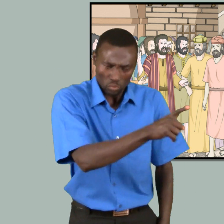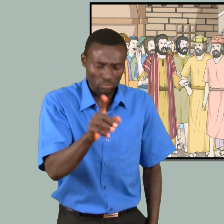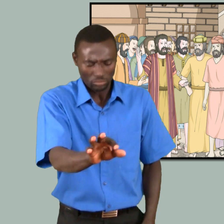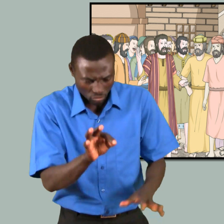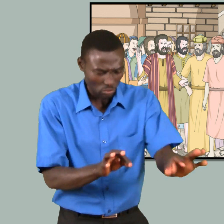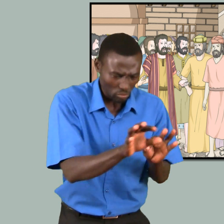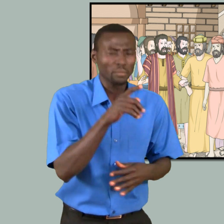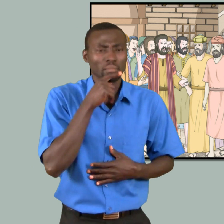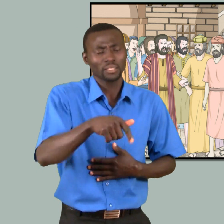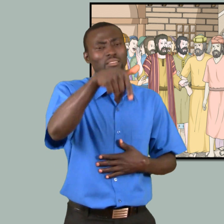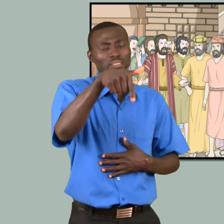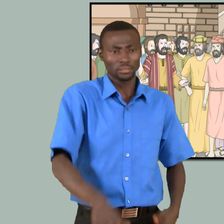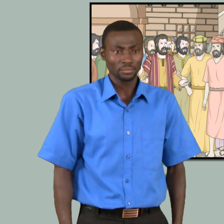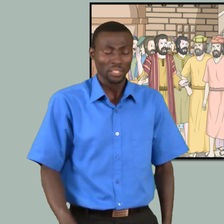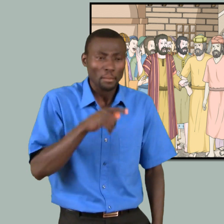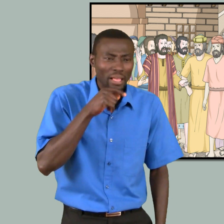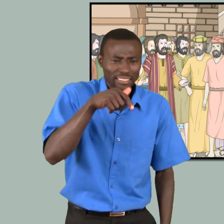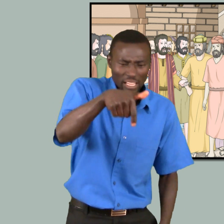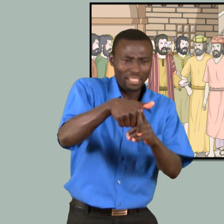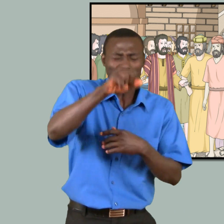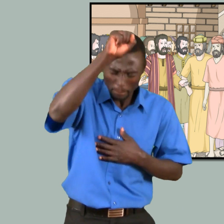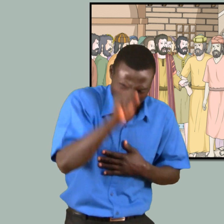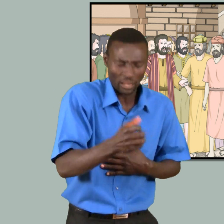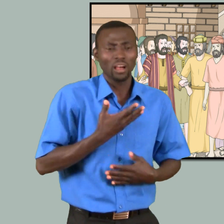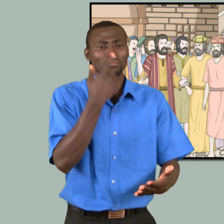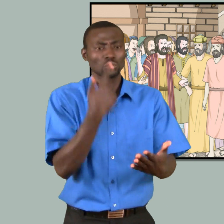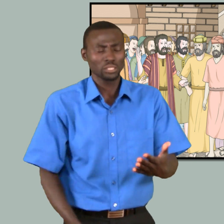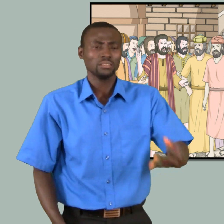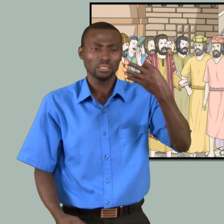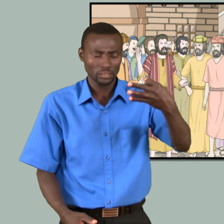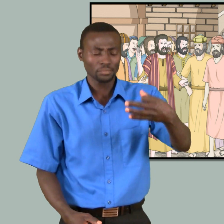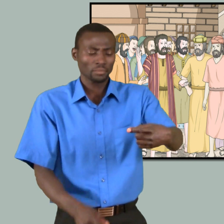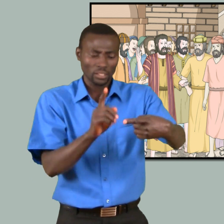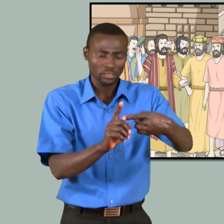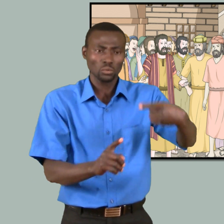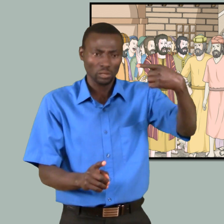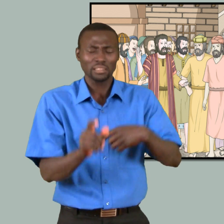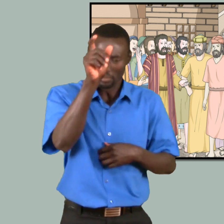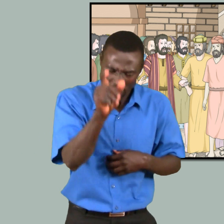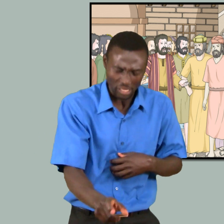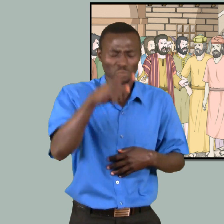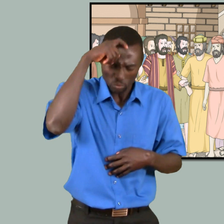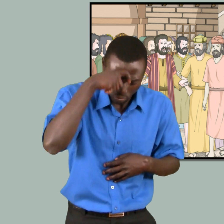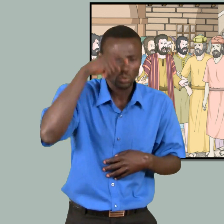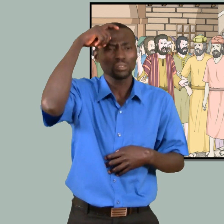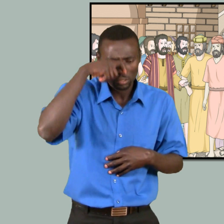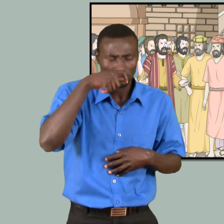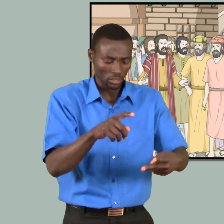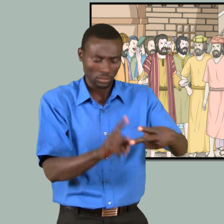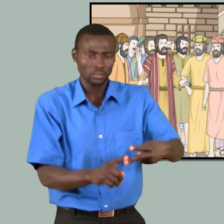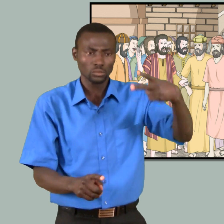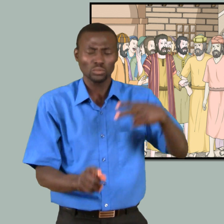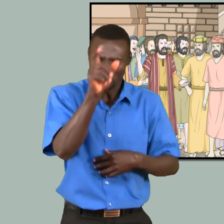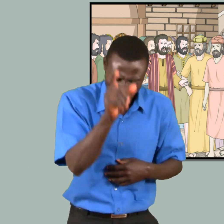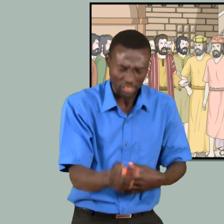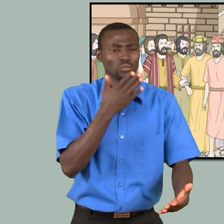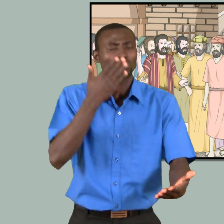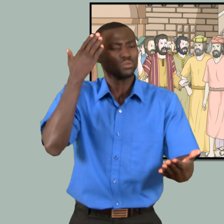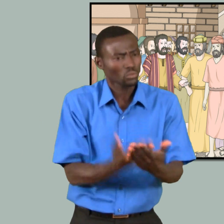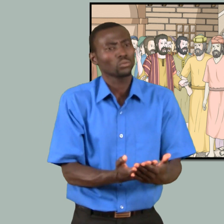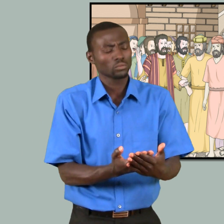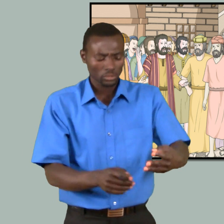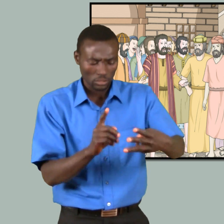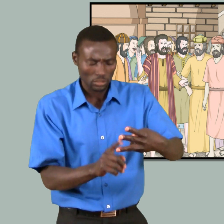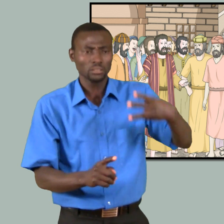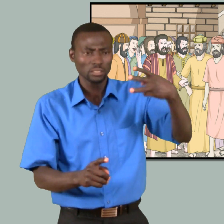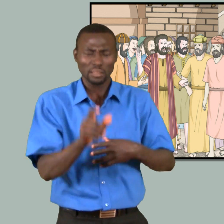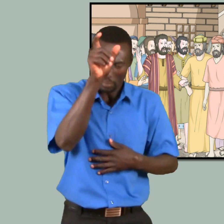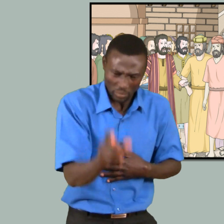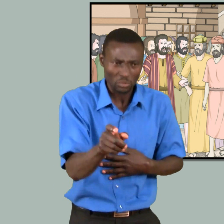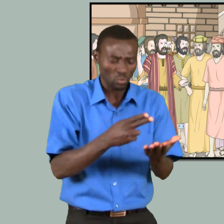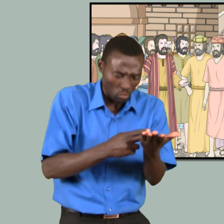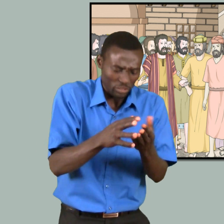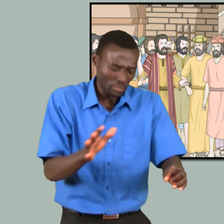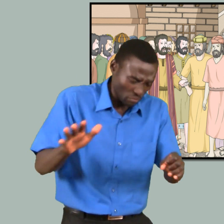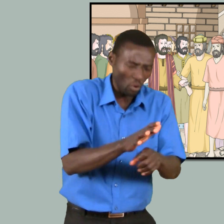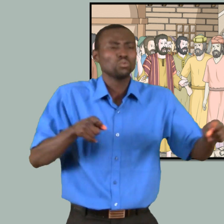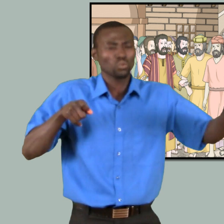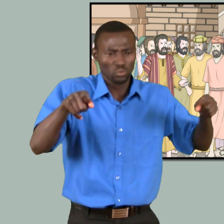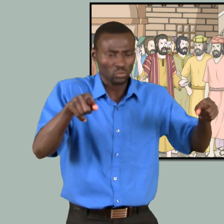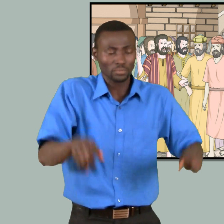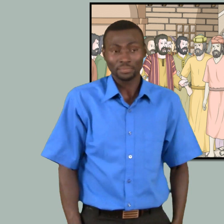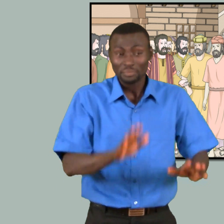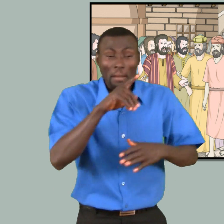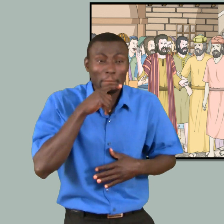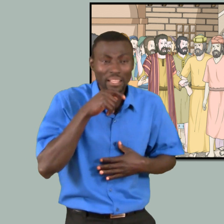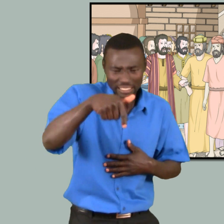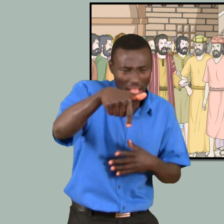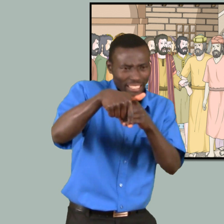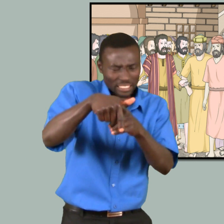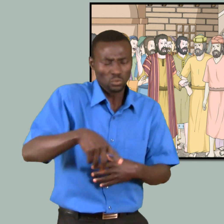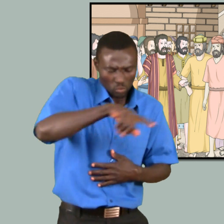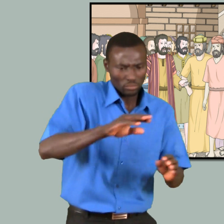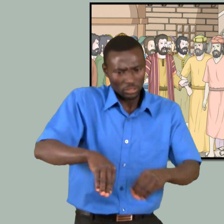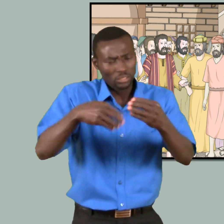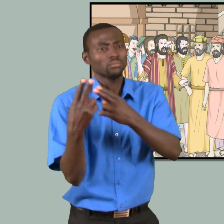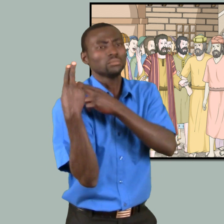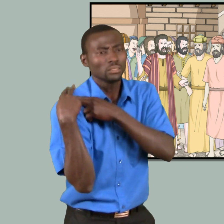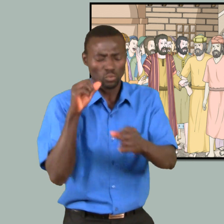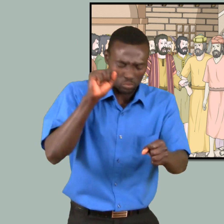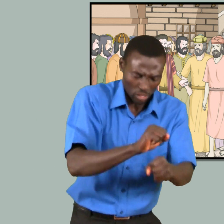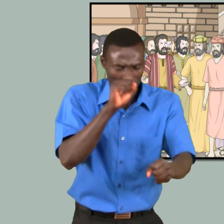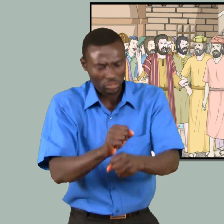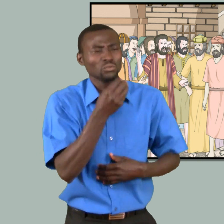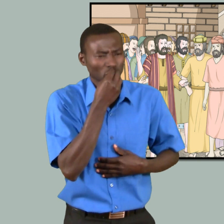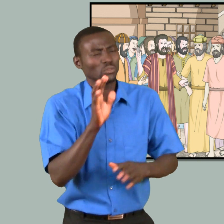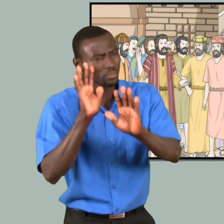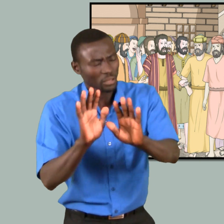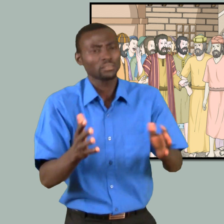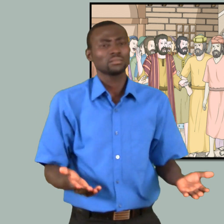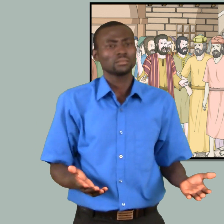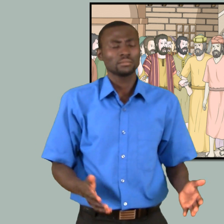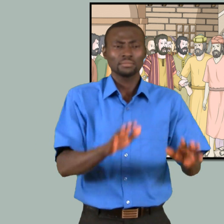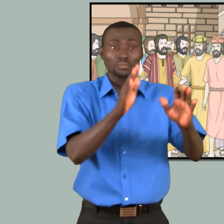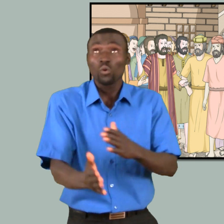Therefore, brothers, select from among you seven men confirmed to be full of the Spirit and wisdom.